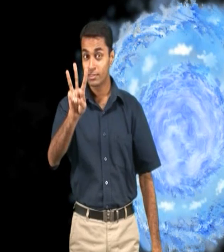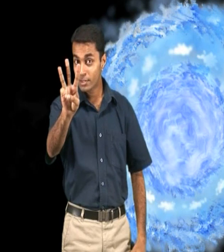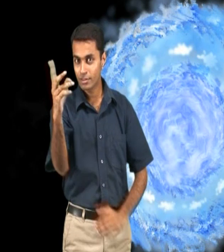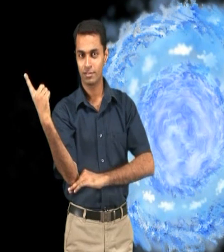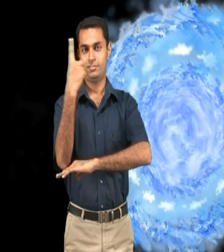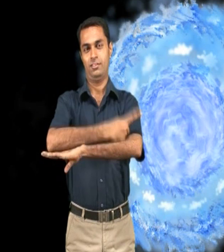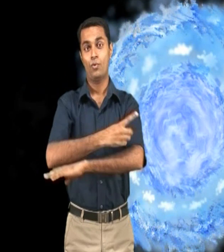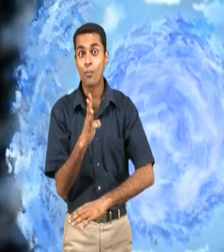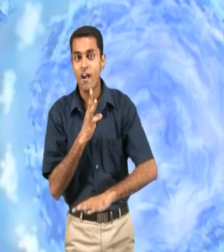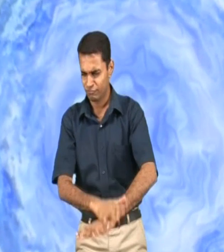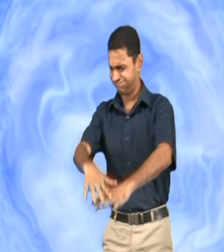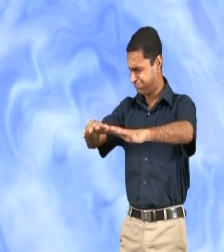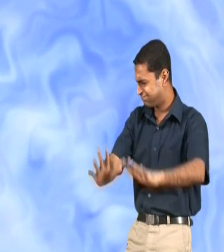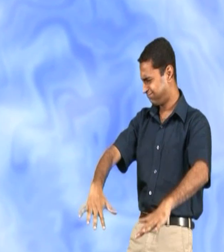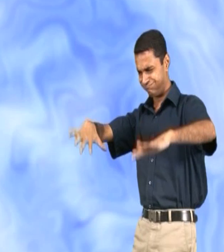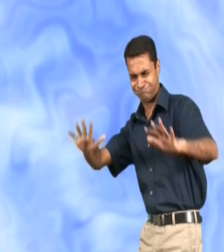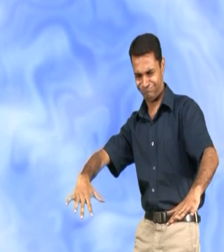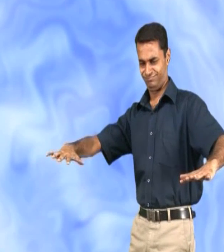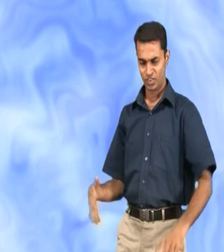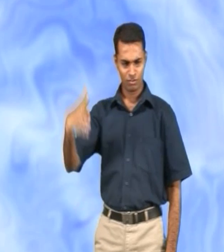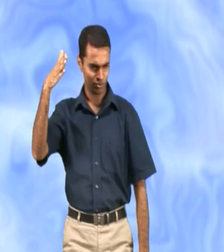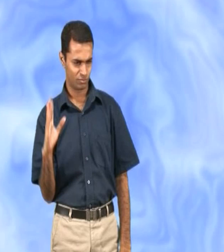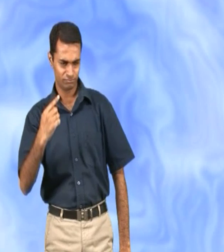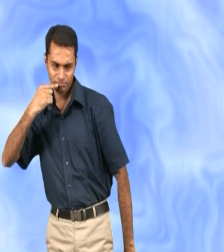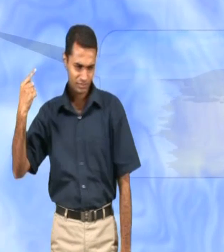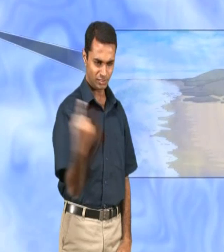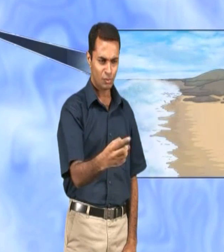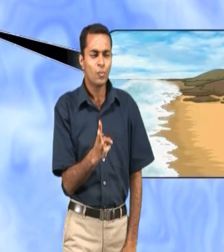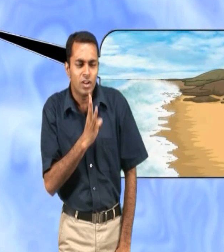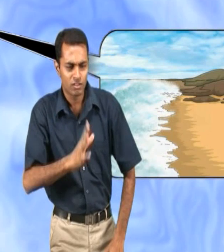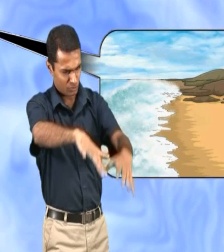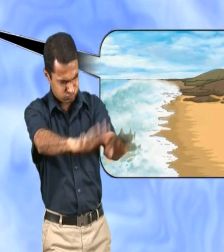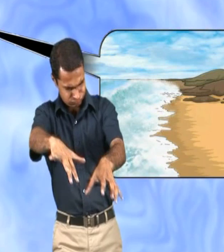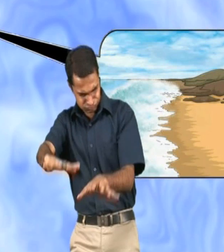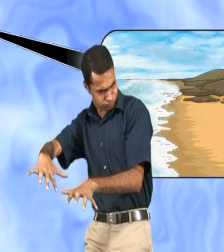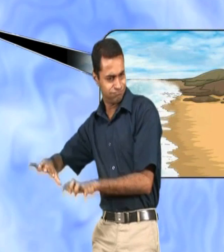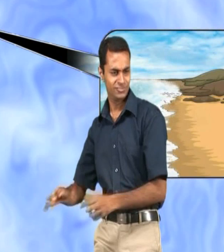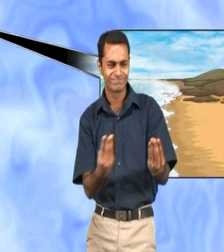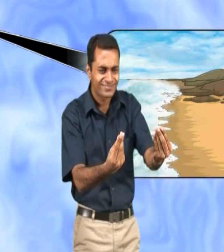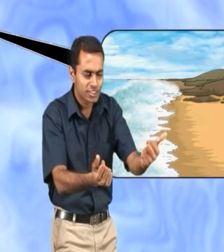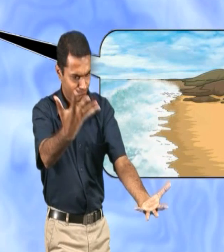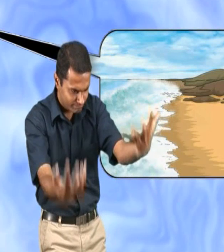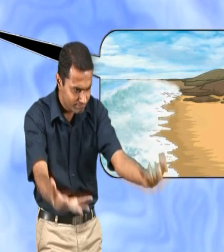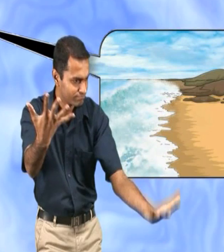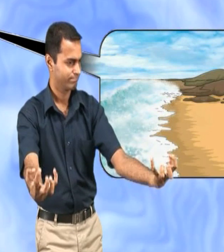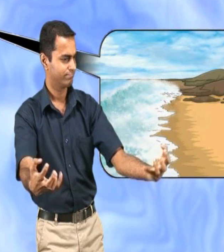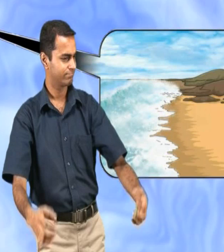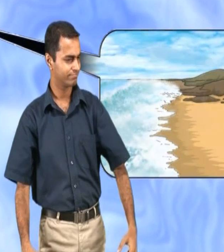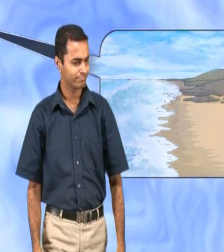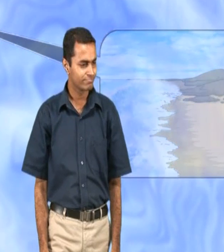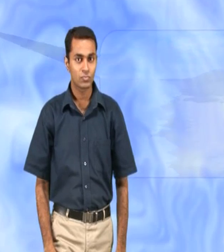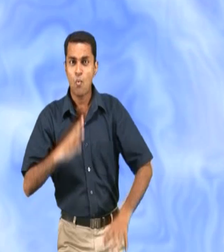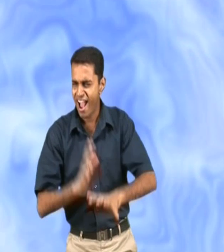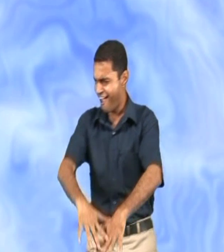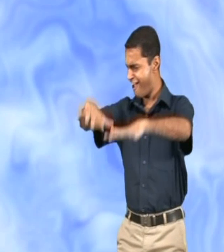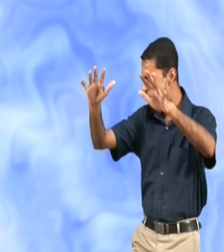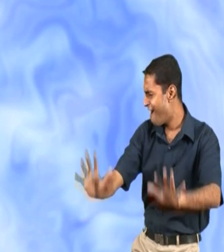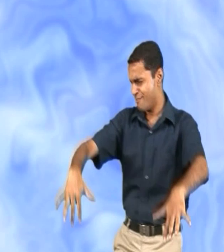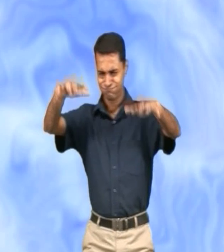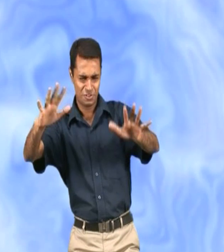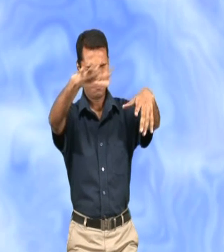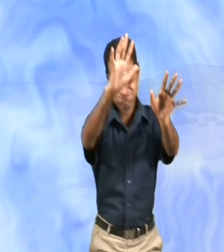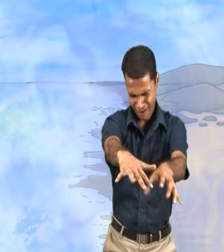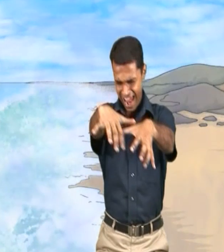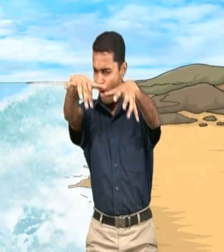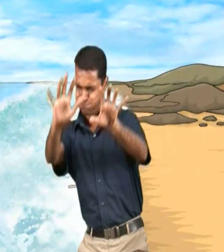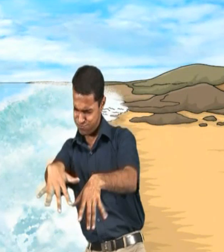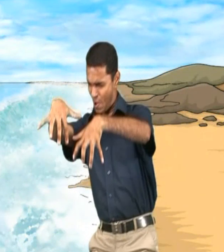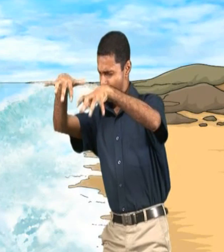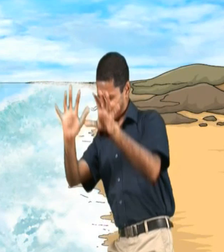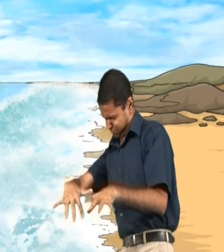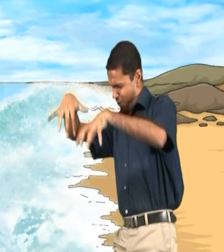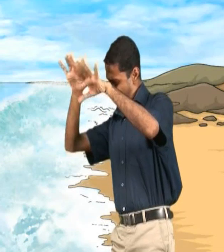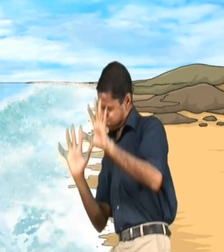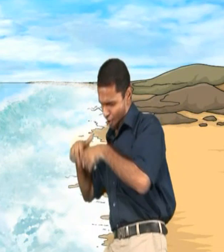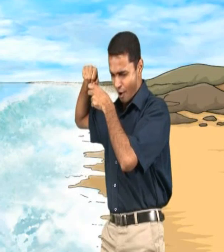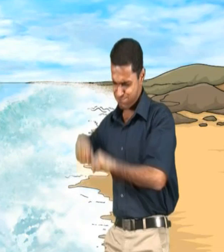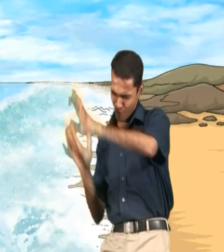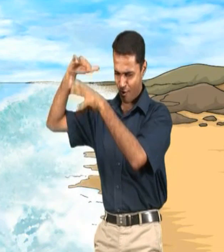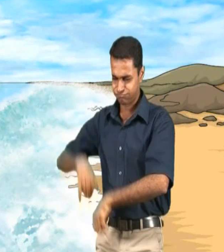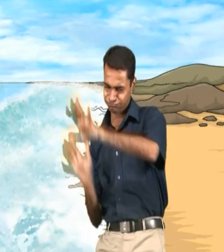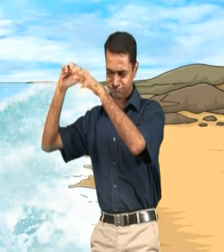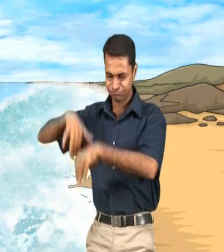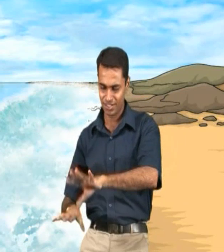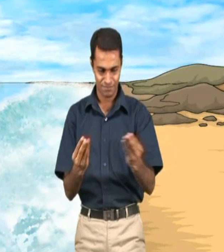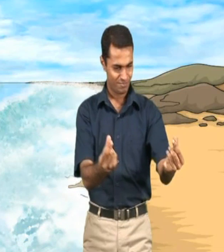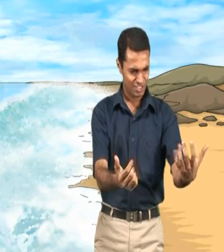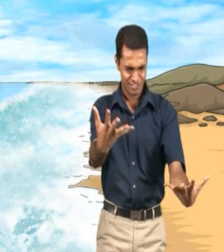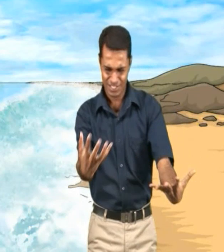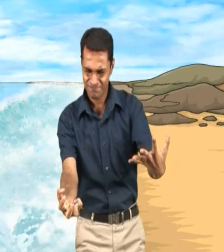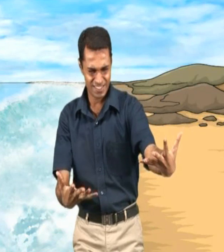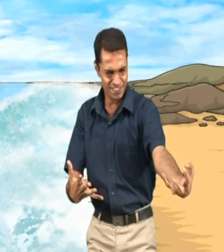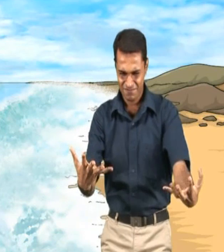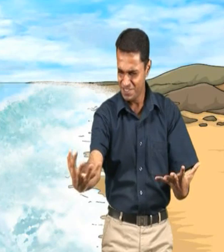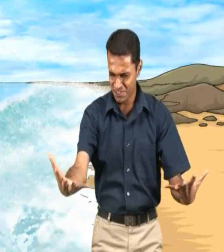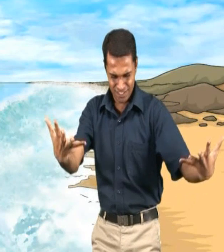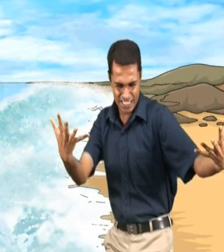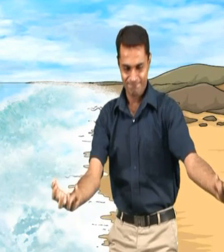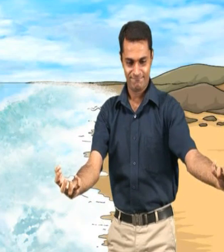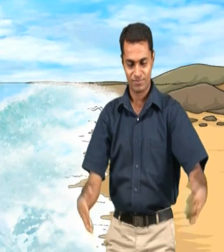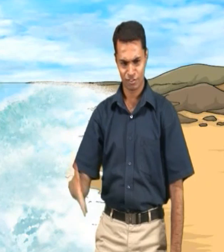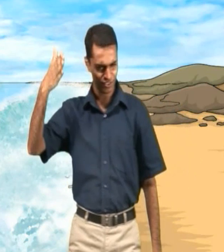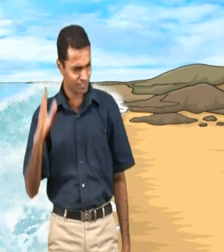And God said, “Let the waters under the sky be gathered into one place, so that the dry land may appear.”